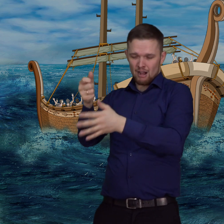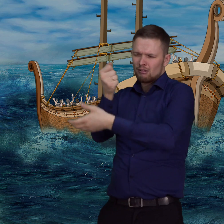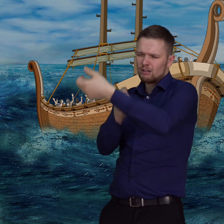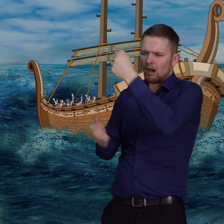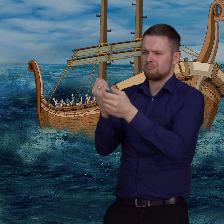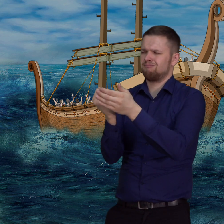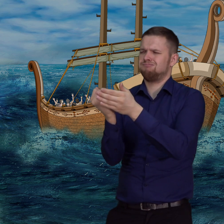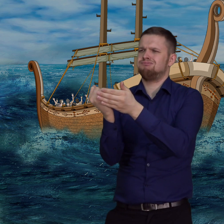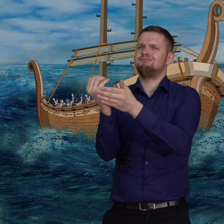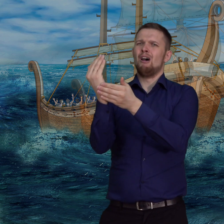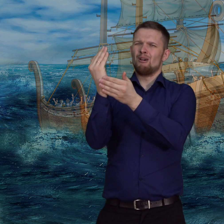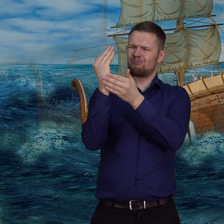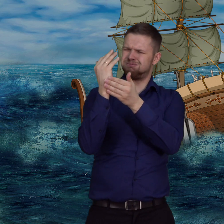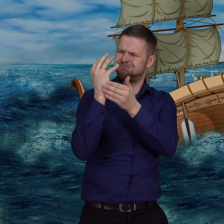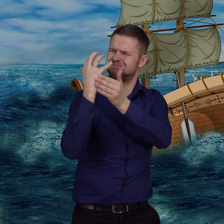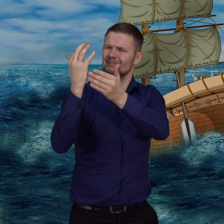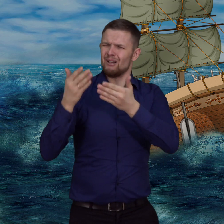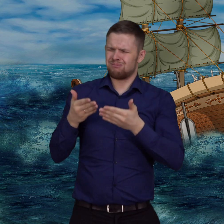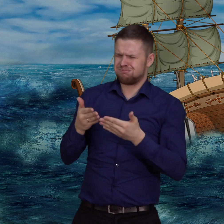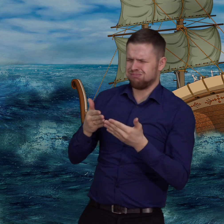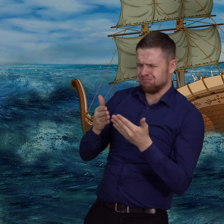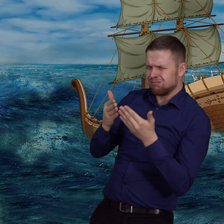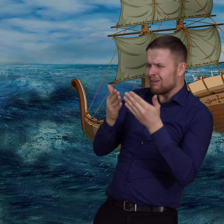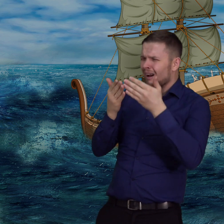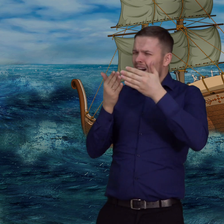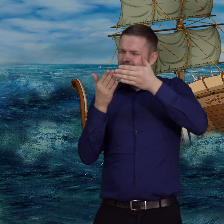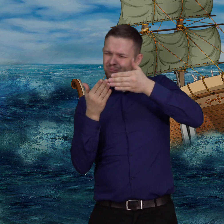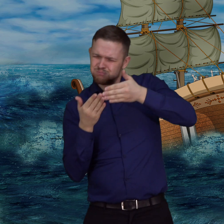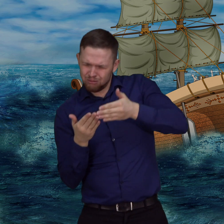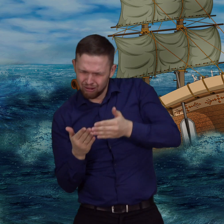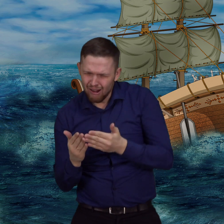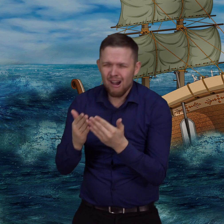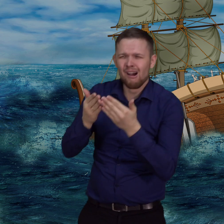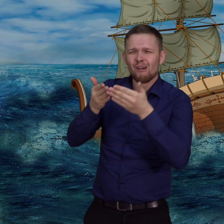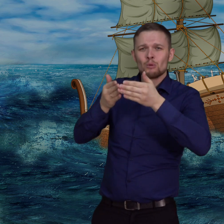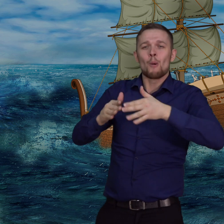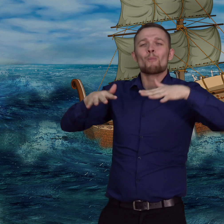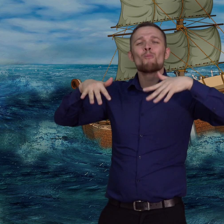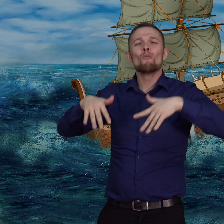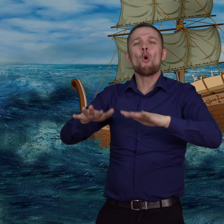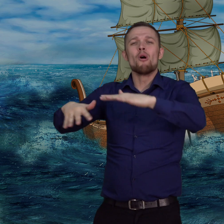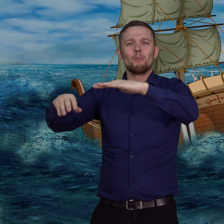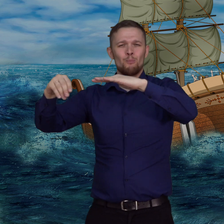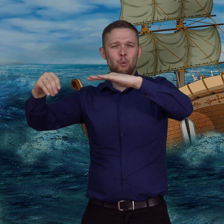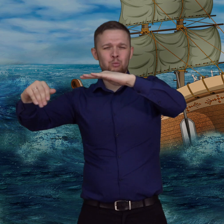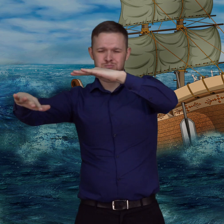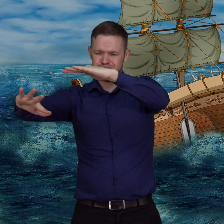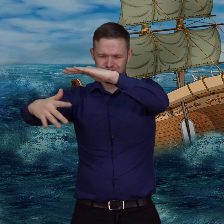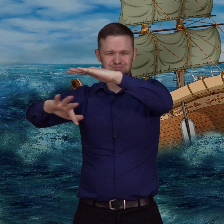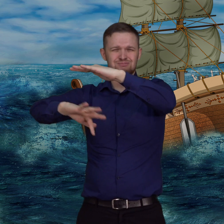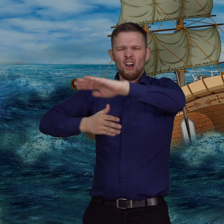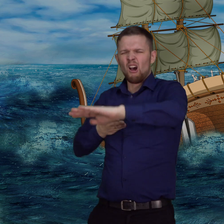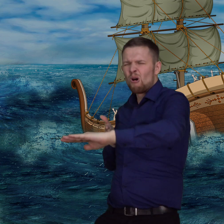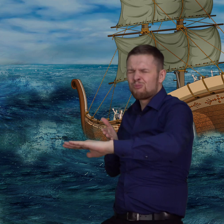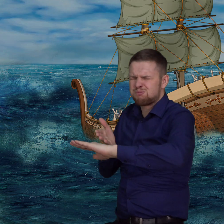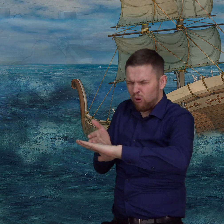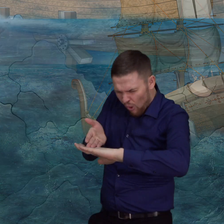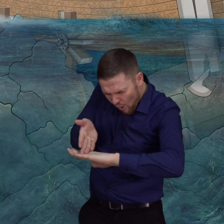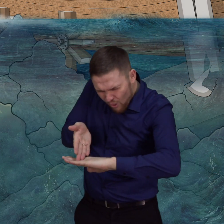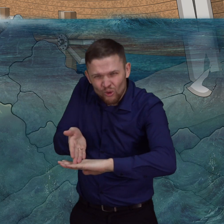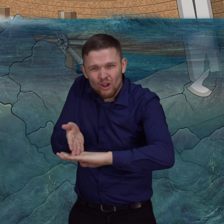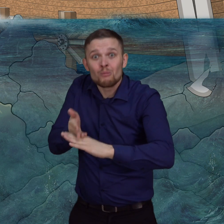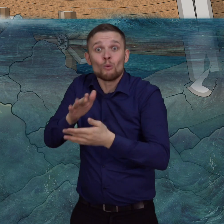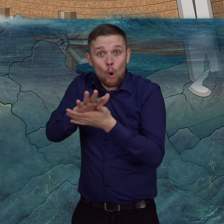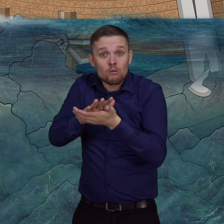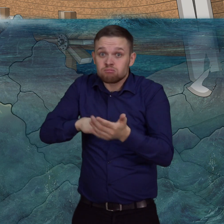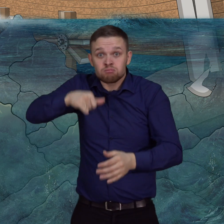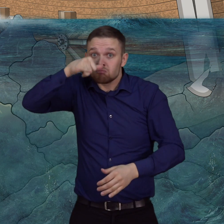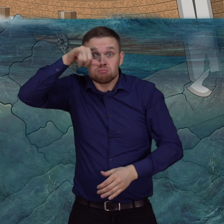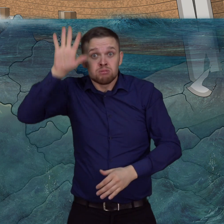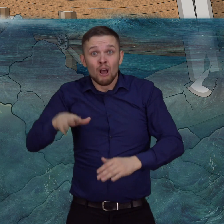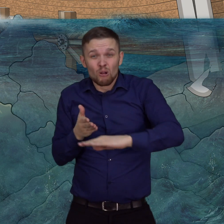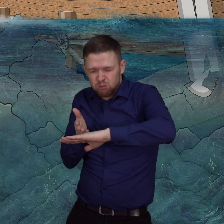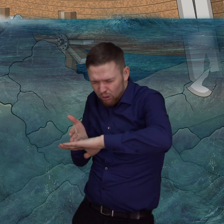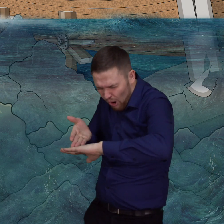Then they hoisted the foresail to the wind and made for the beach.